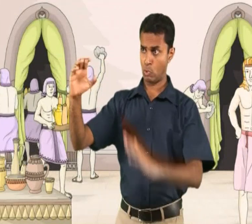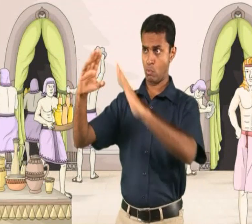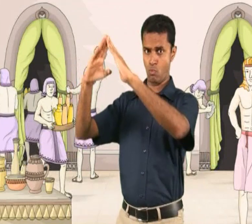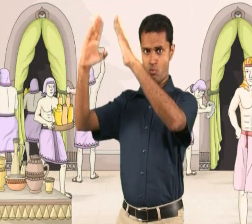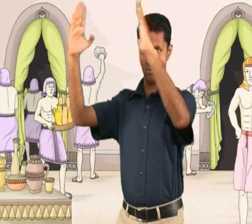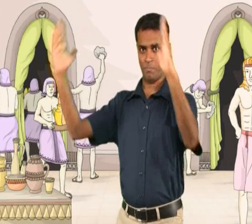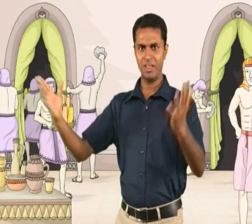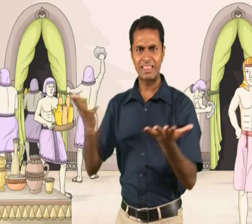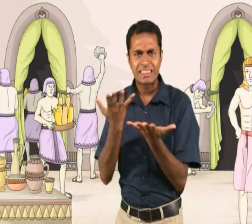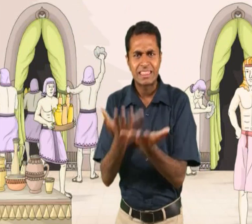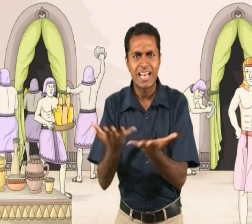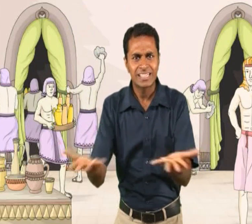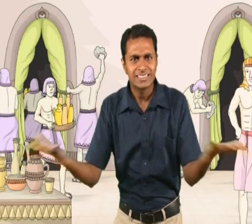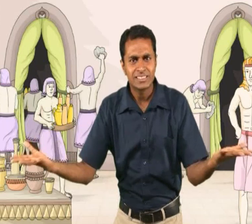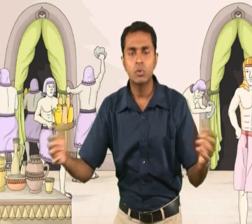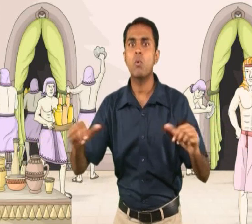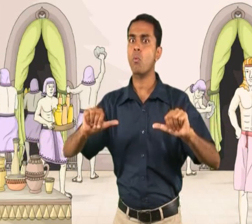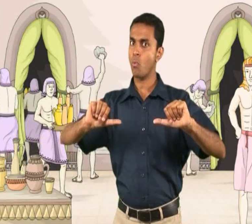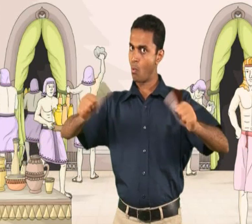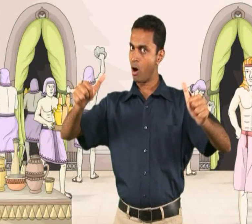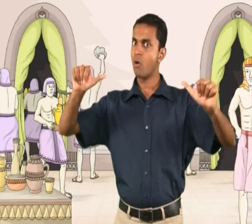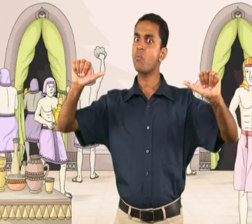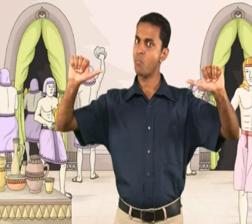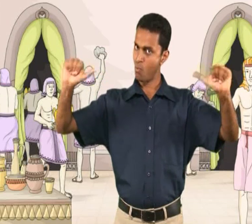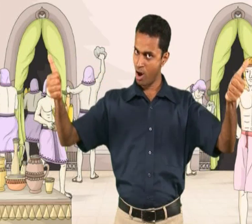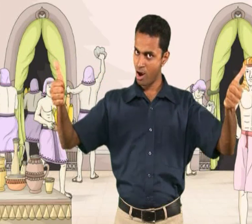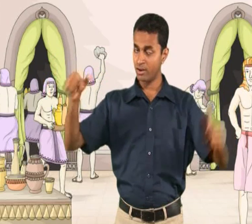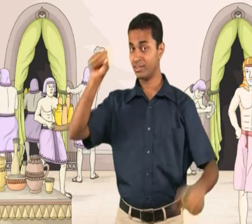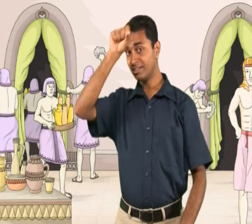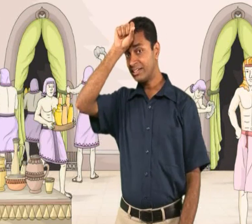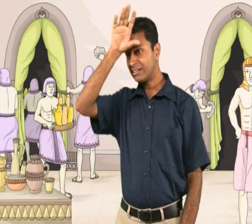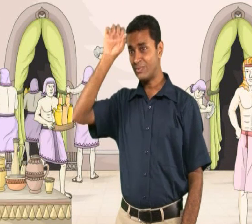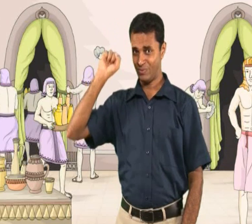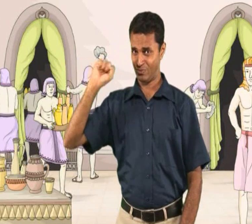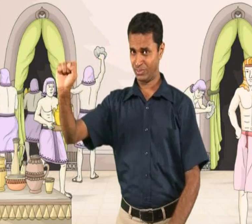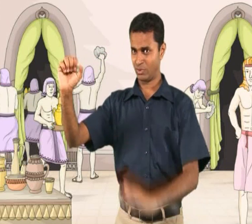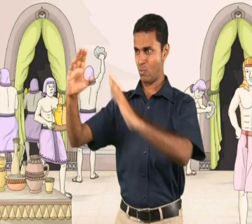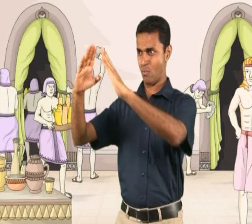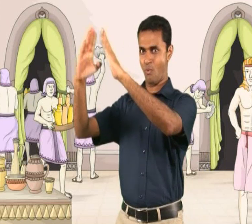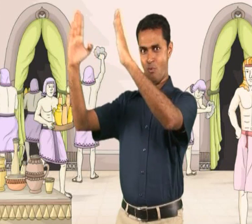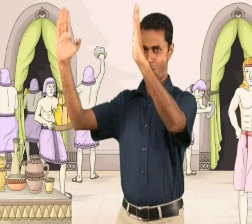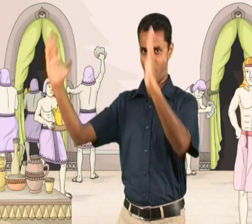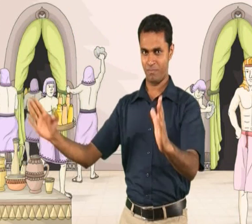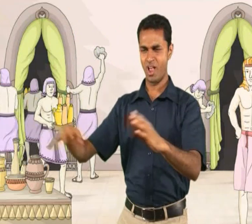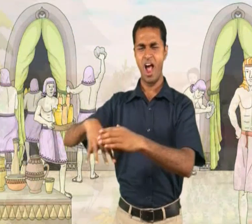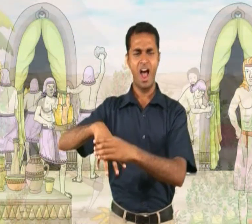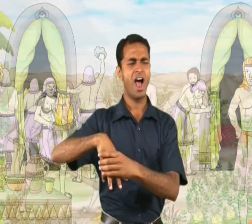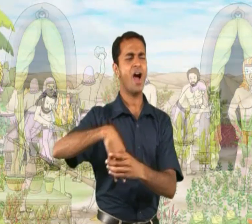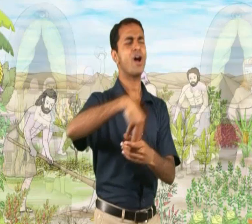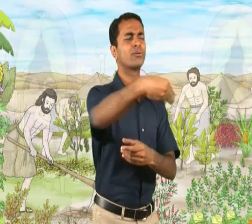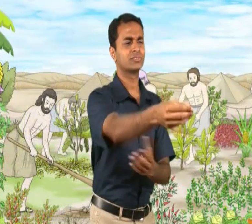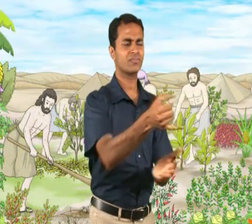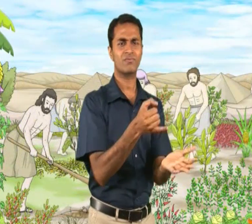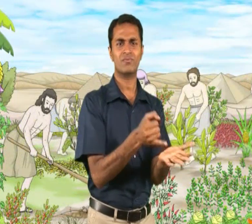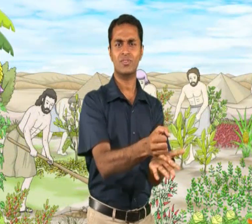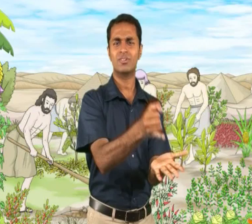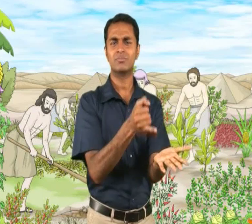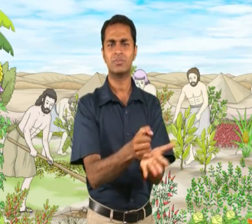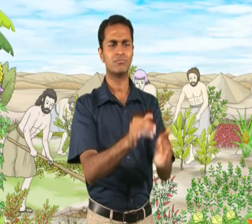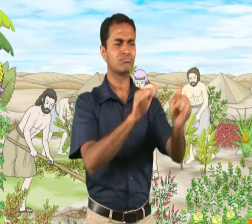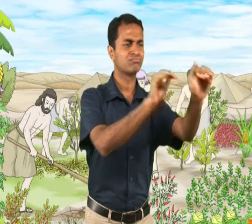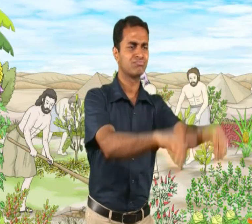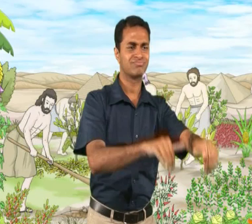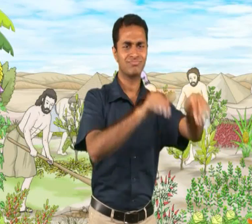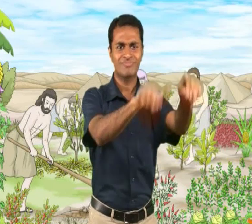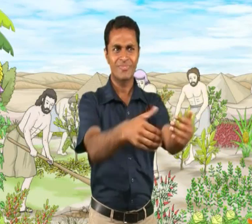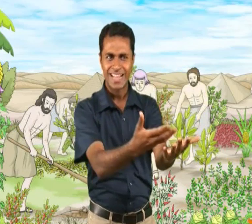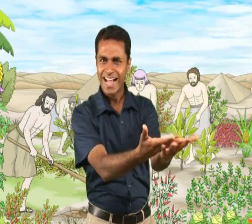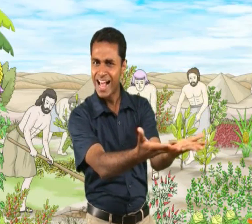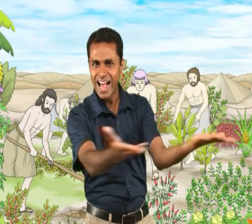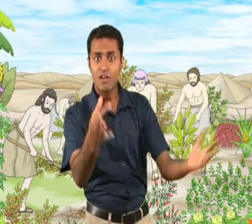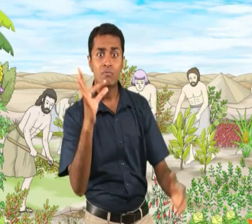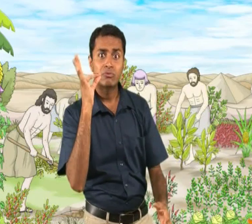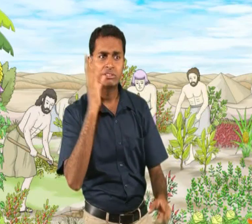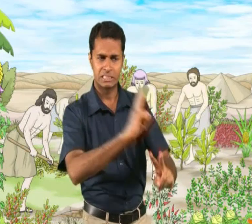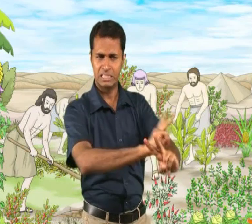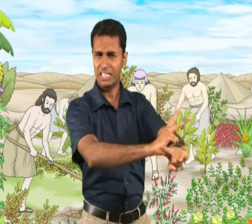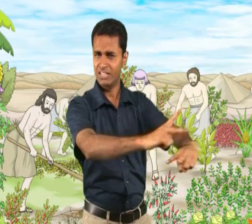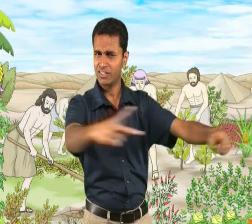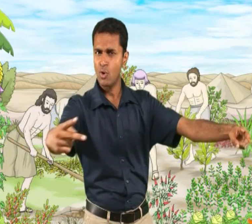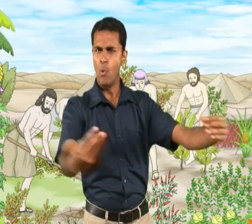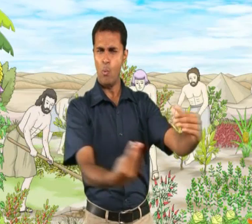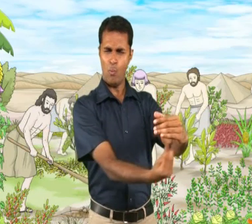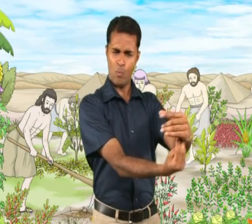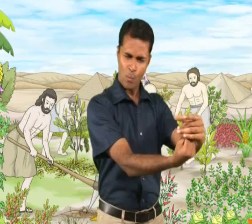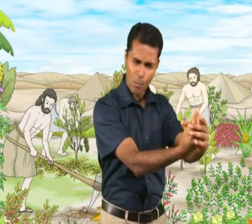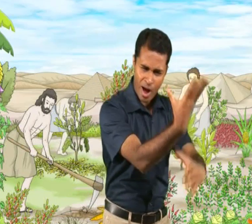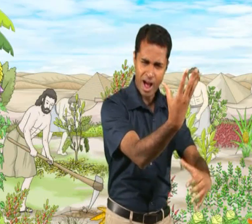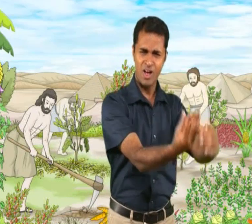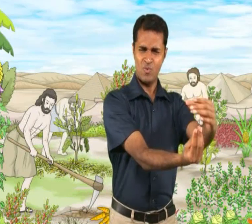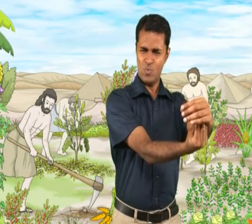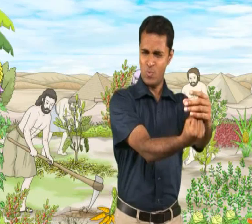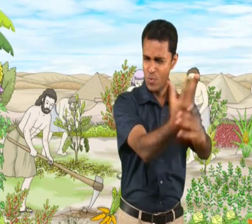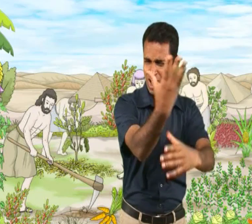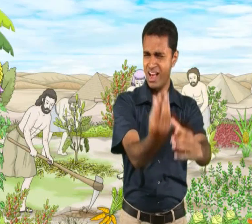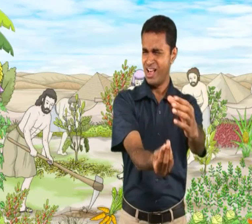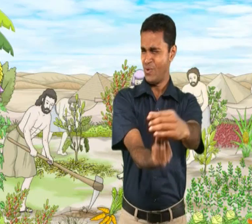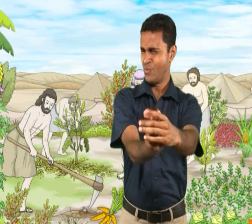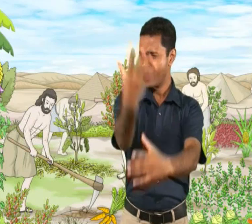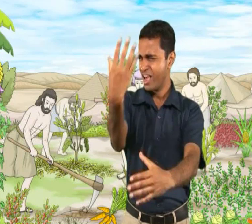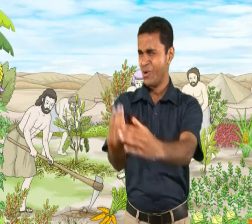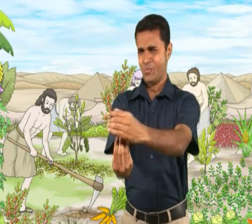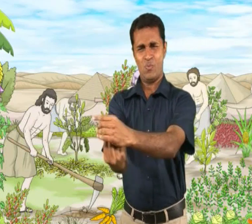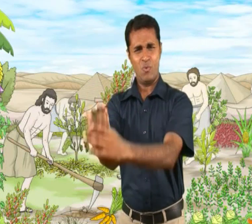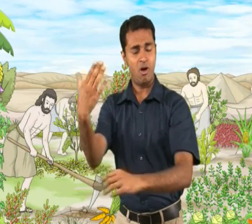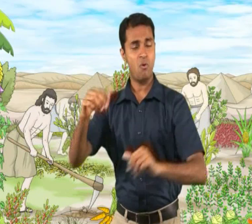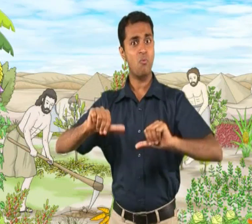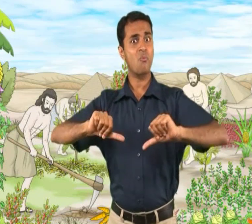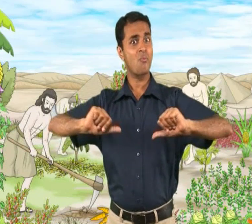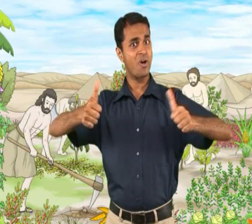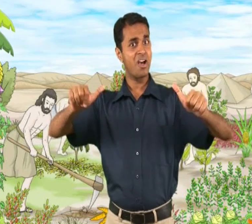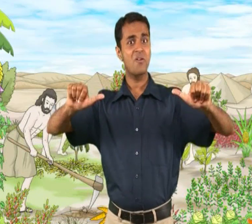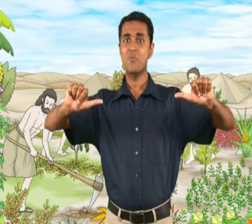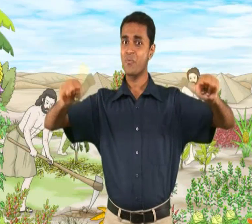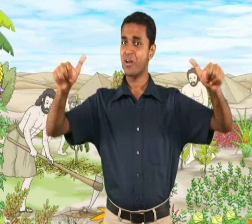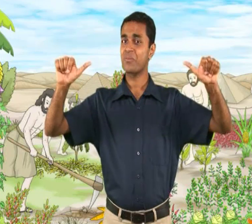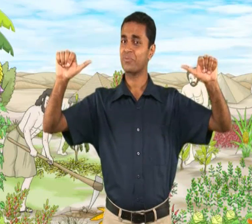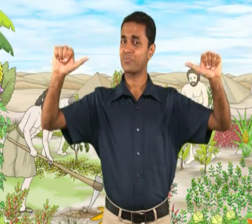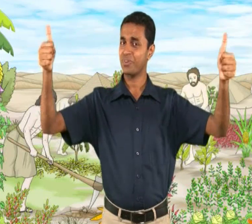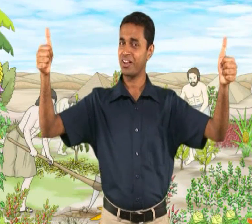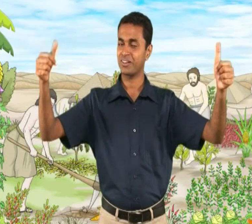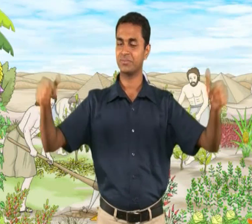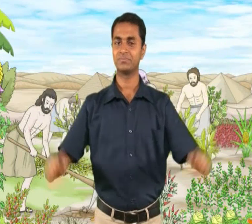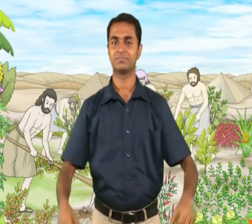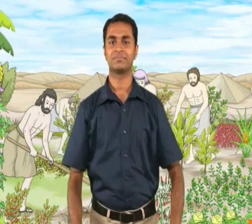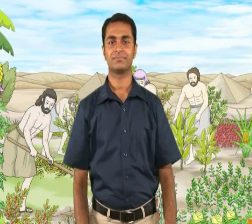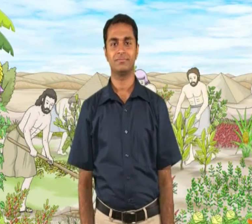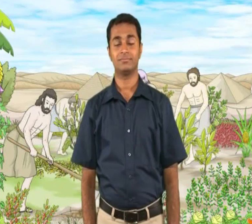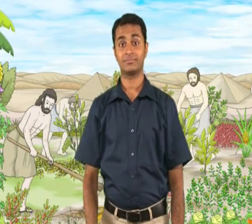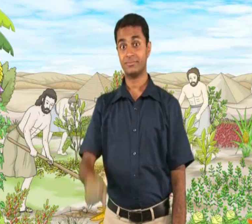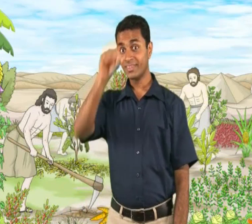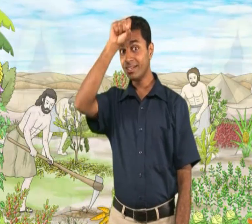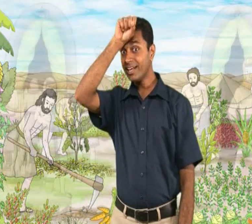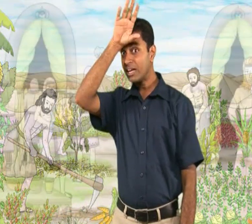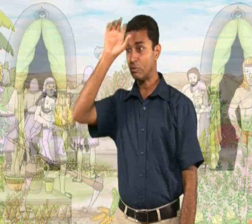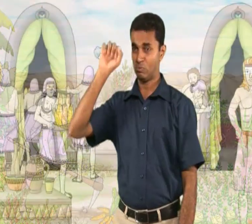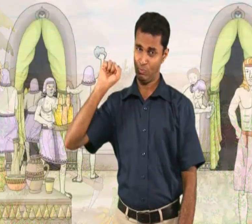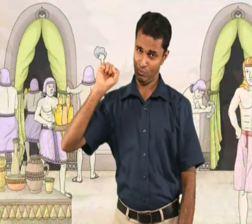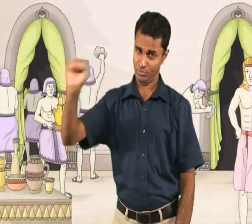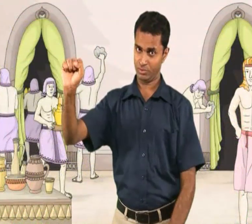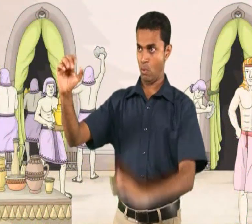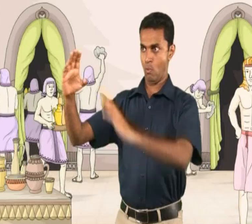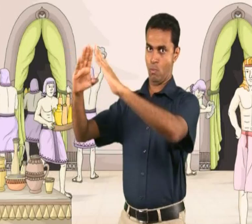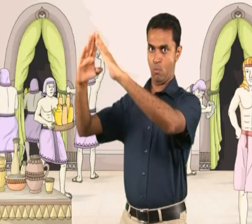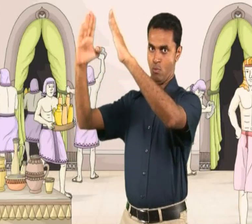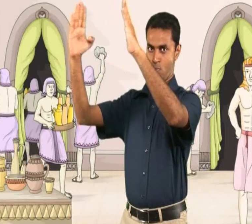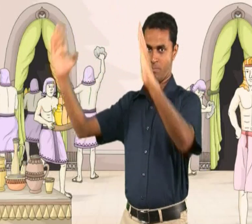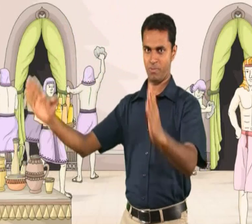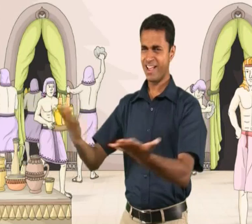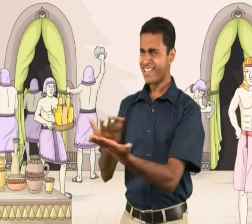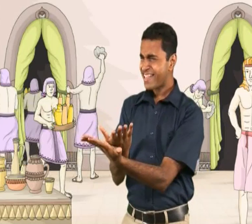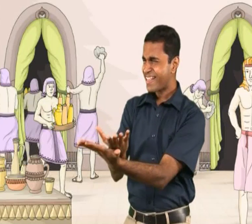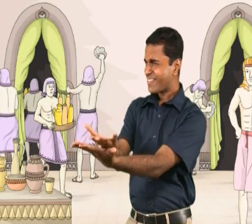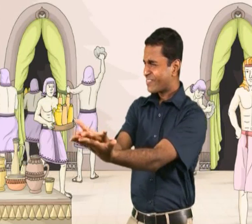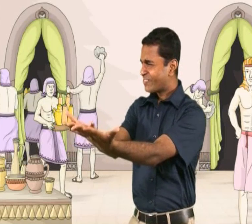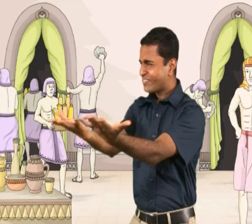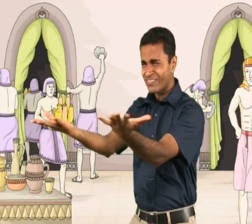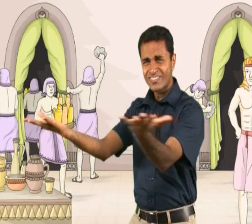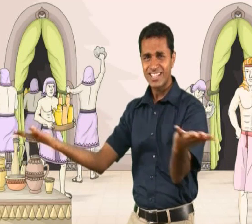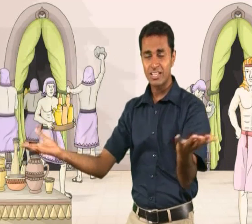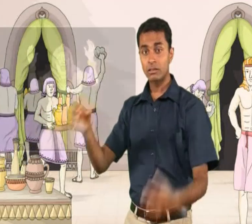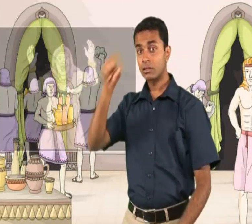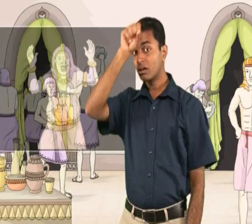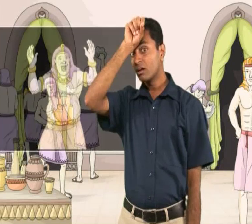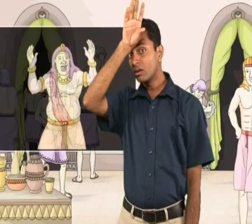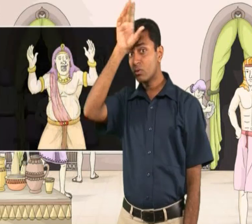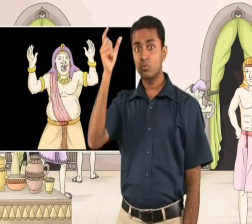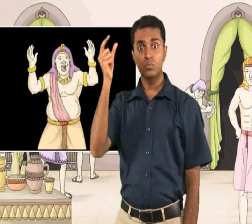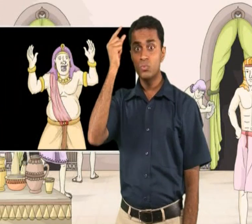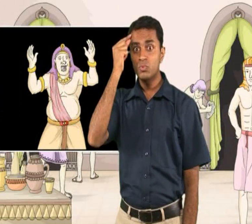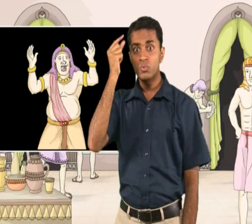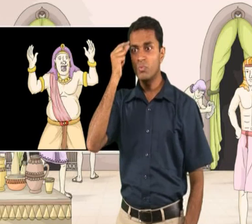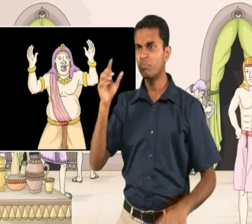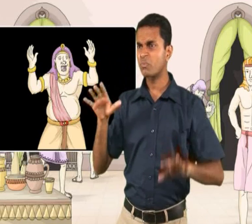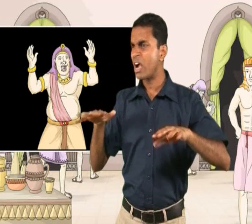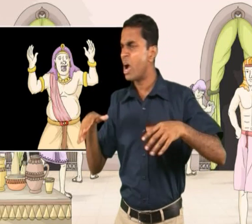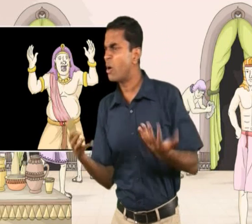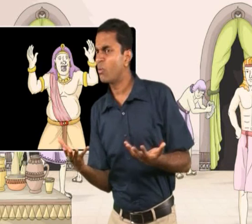The LORD’s blessing was on everything he owned, both in his house and in his field. So Potiphar left all that he owned in Joseph’s care;